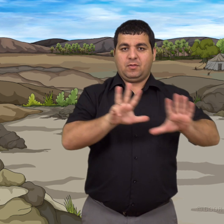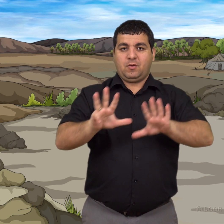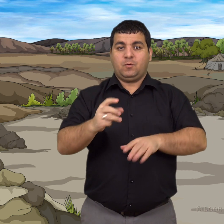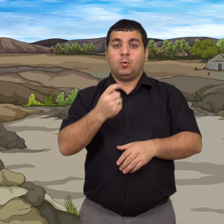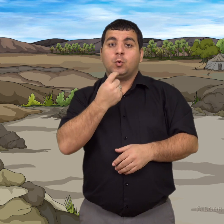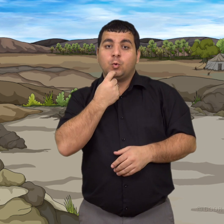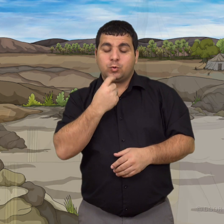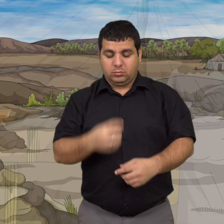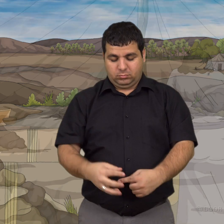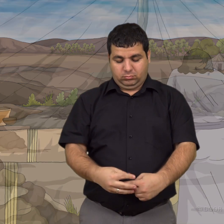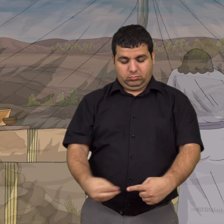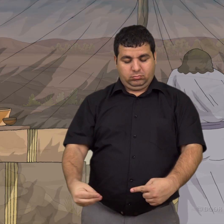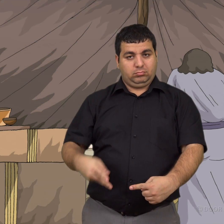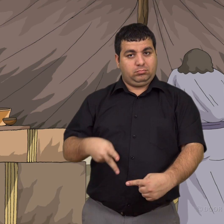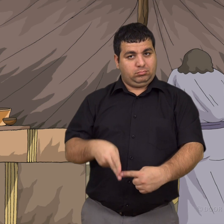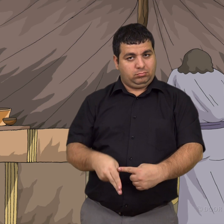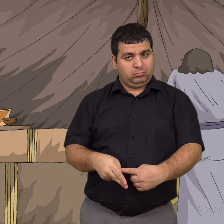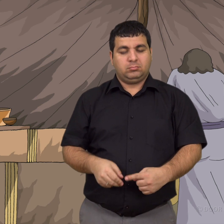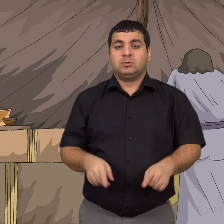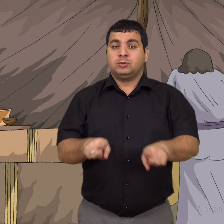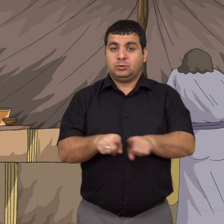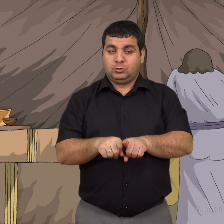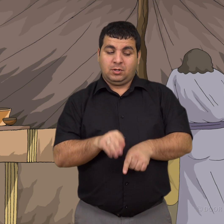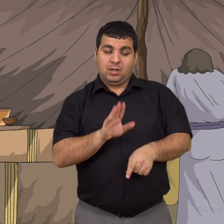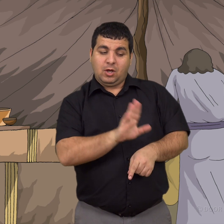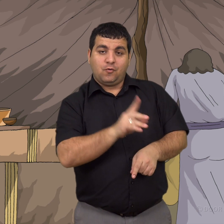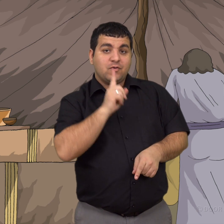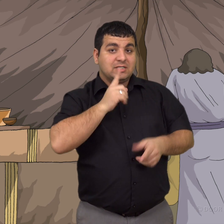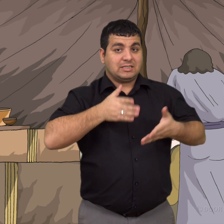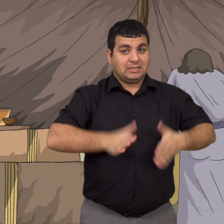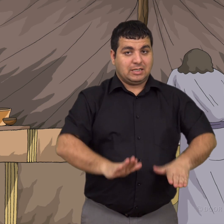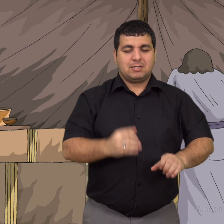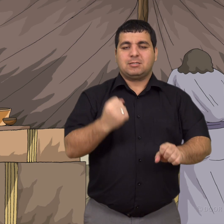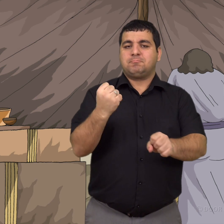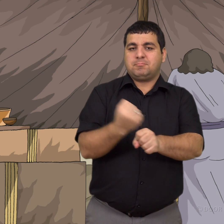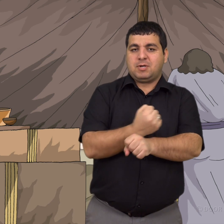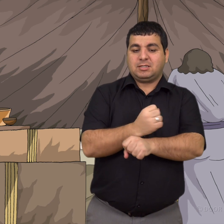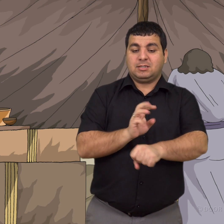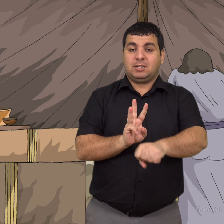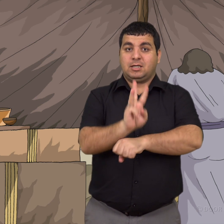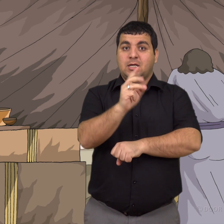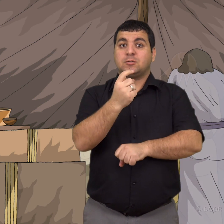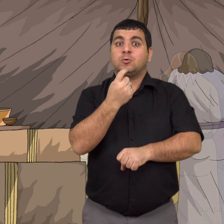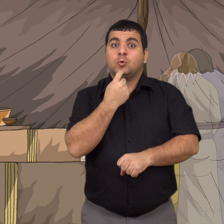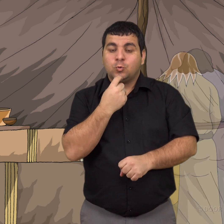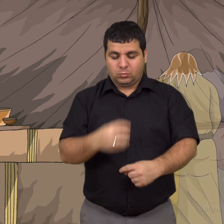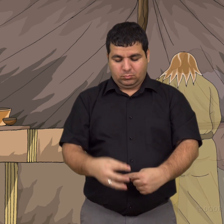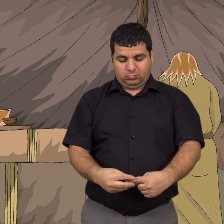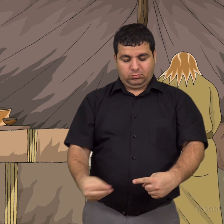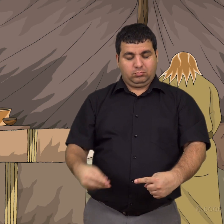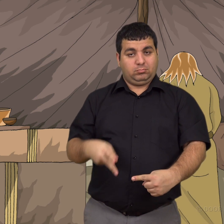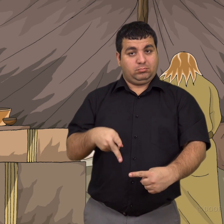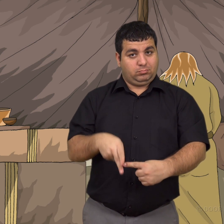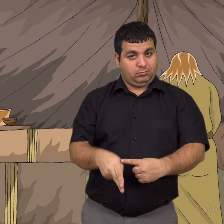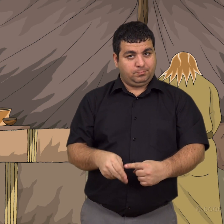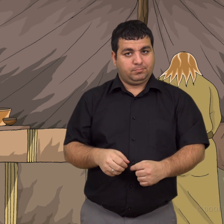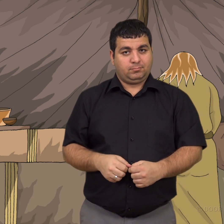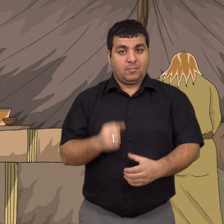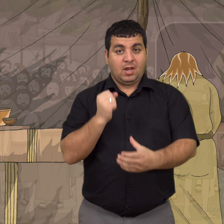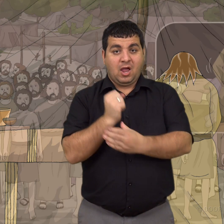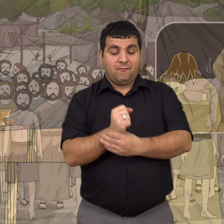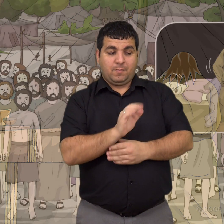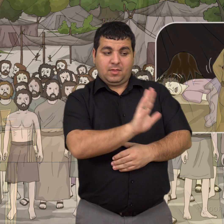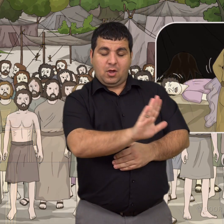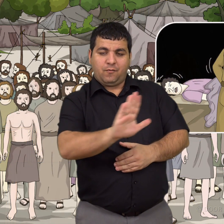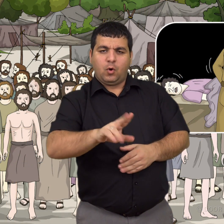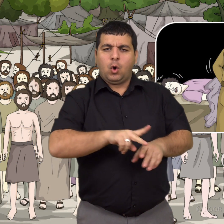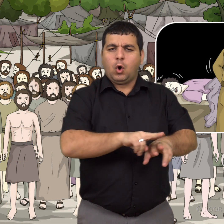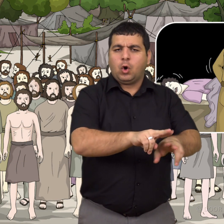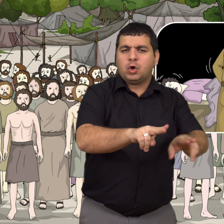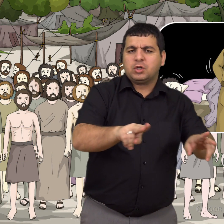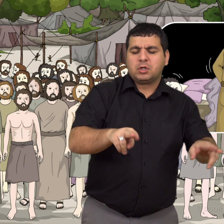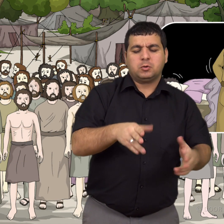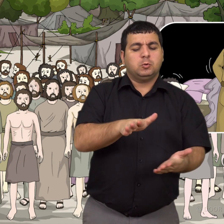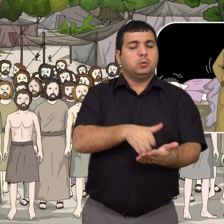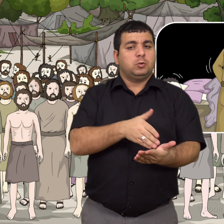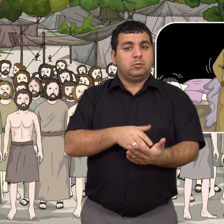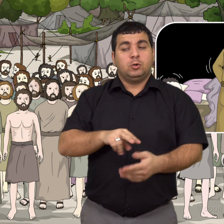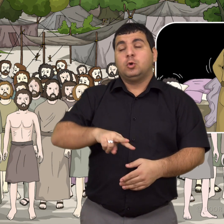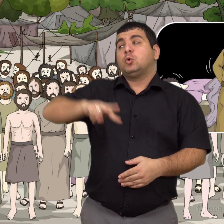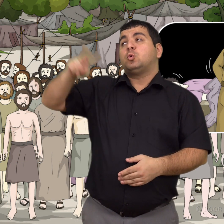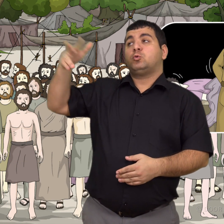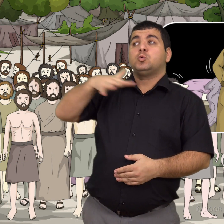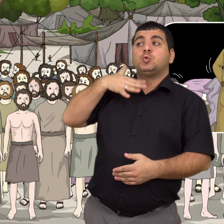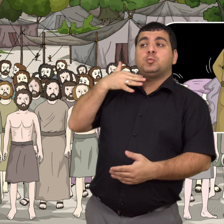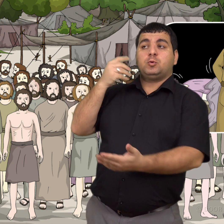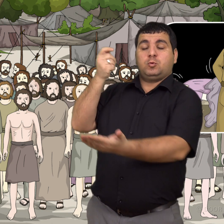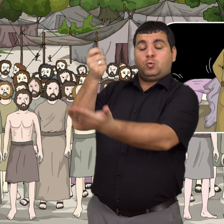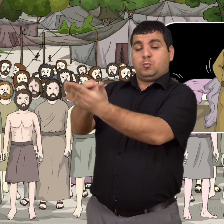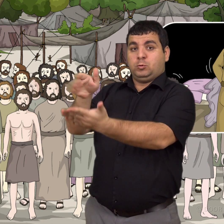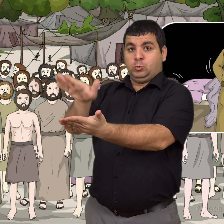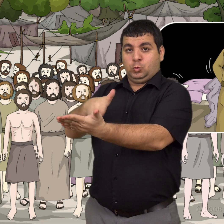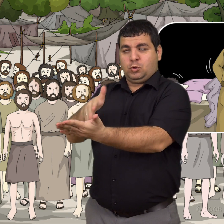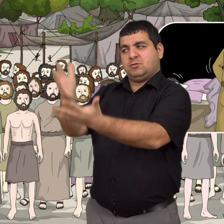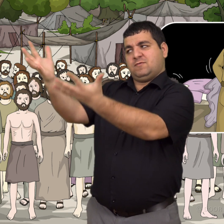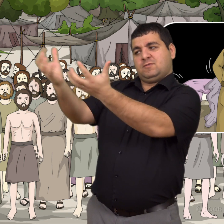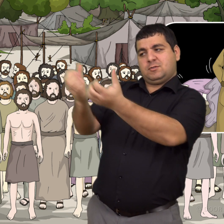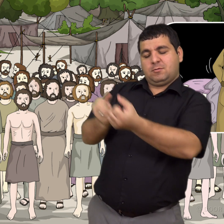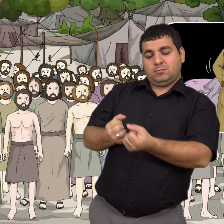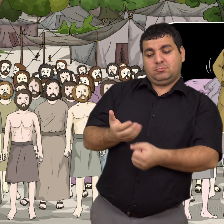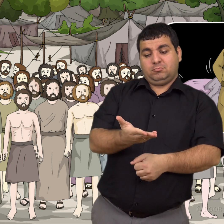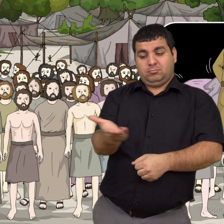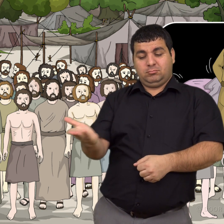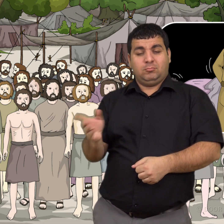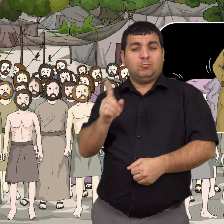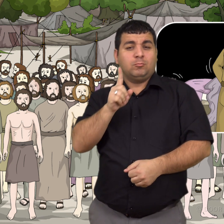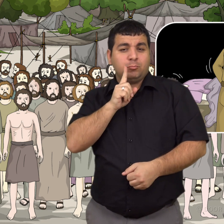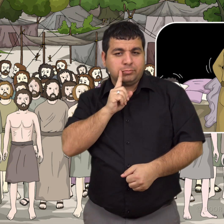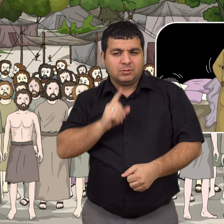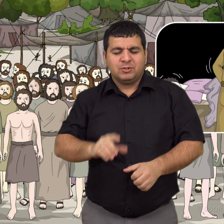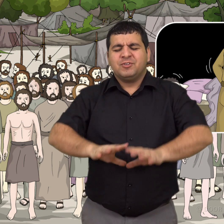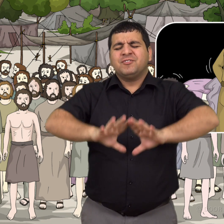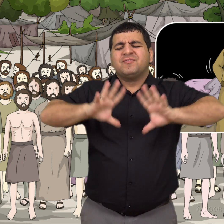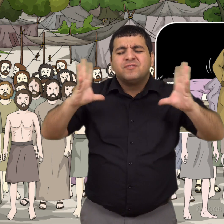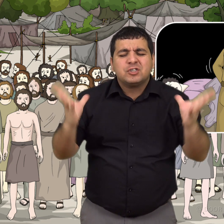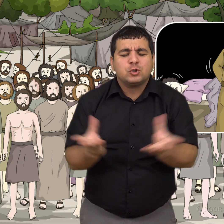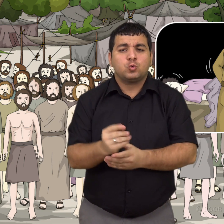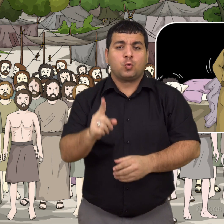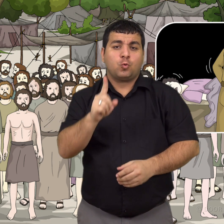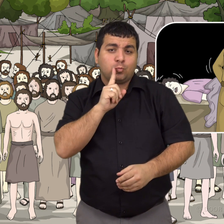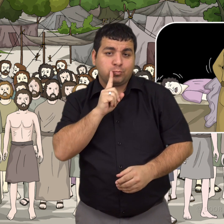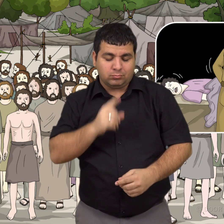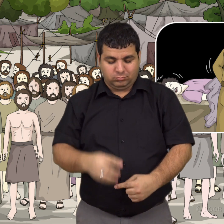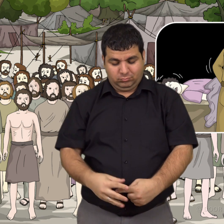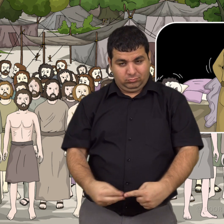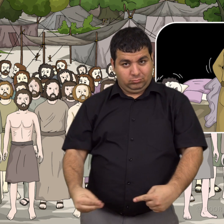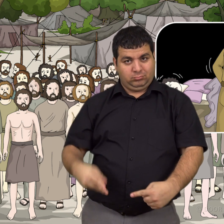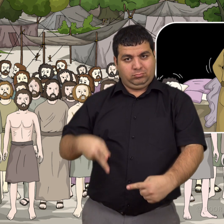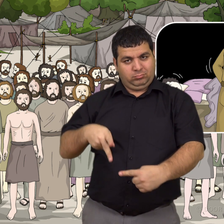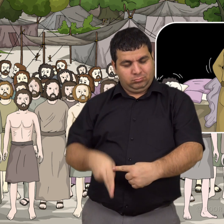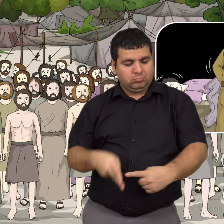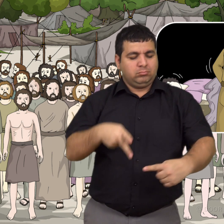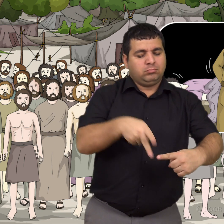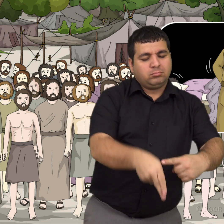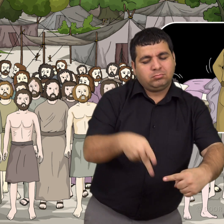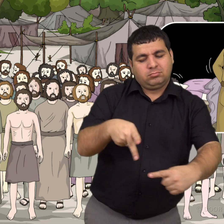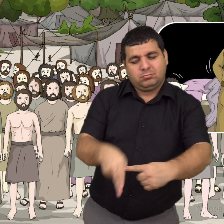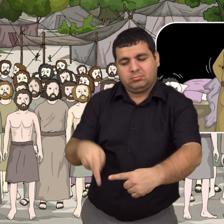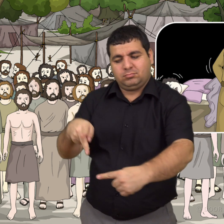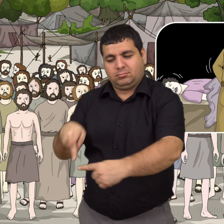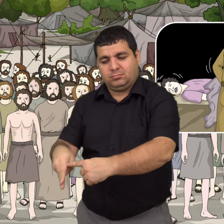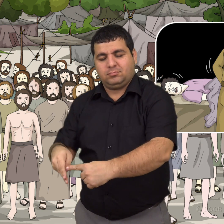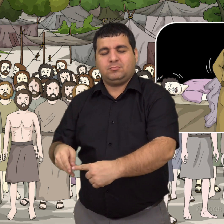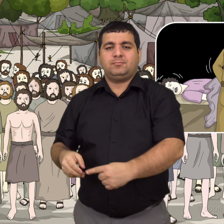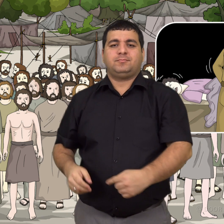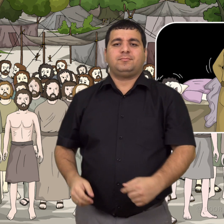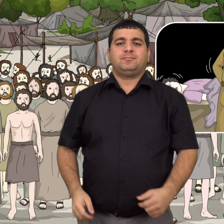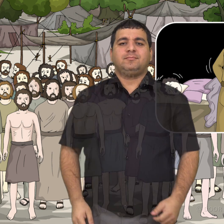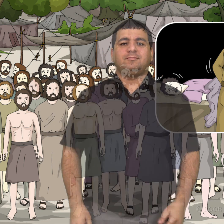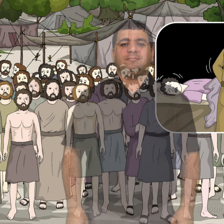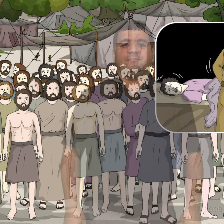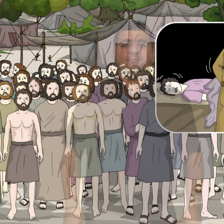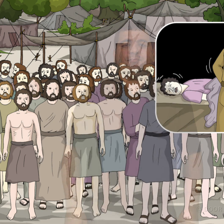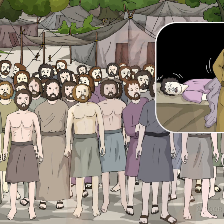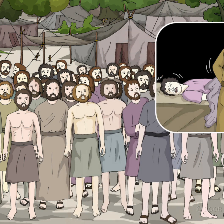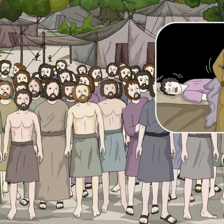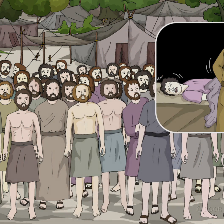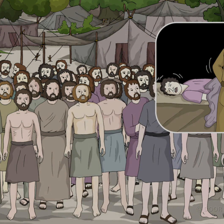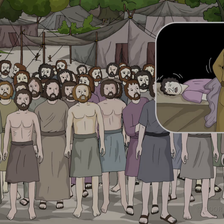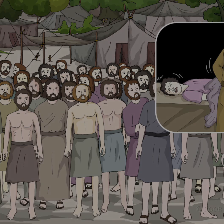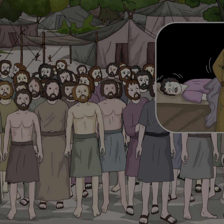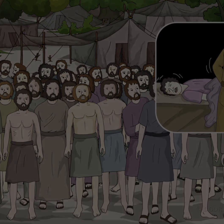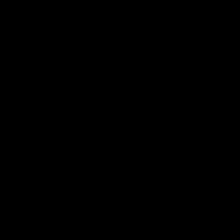On that very day Abraham took his son Ishmael and all those born in his household or purchased with his money—every male among the members of Abraham’s household—and he circumcised them, just as God had told him. So Abraham was ninety-nine years old when he was circumcised, and his son Ishmael was thirteen; Abraham and his son Ishmael were circumcised on the same day. And all the men of Abraham’s household—both servants born in his household and those purchased from foreigners—were circumcised with him.